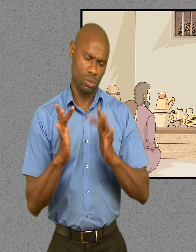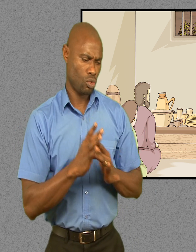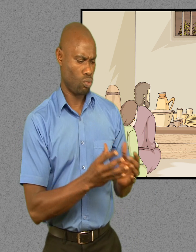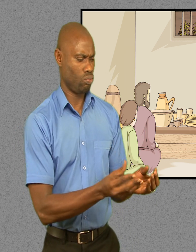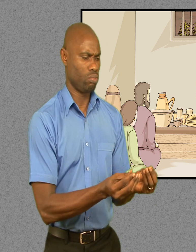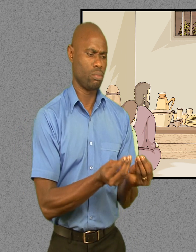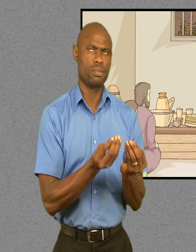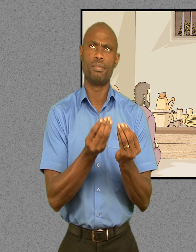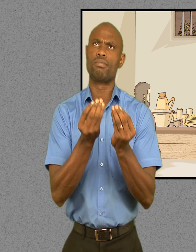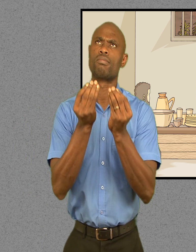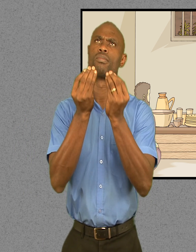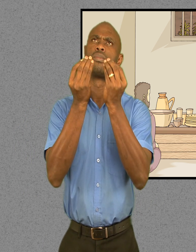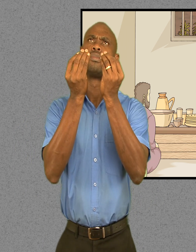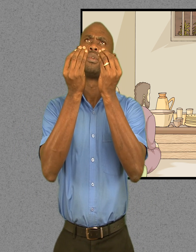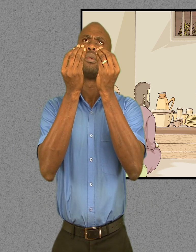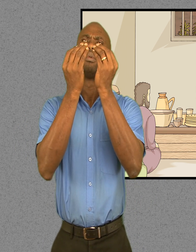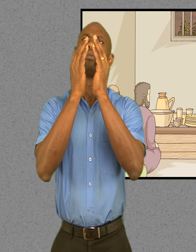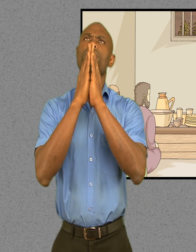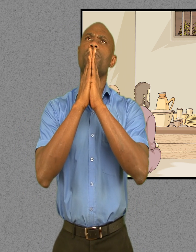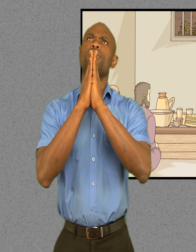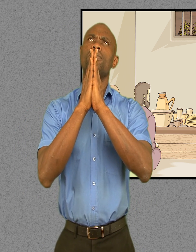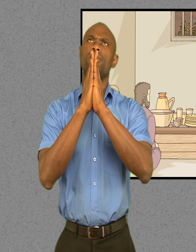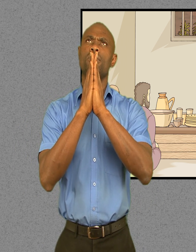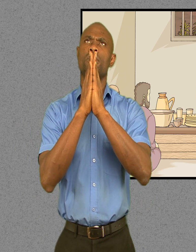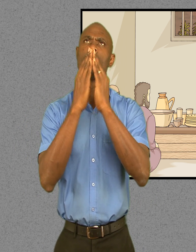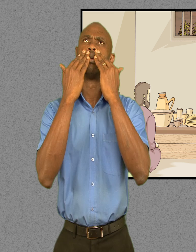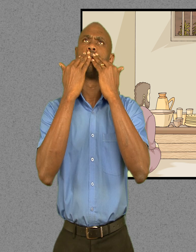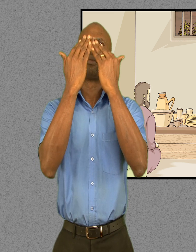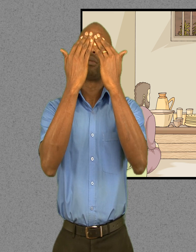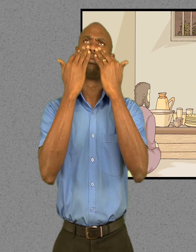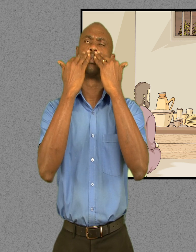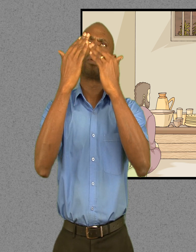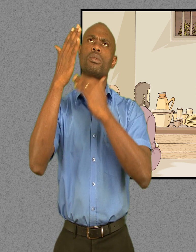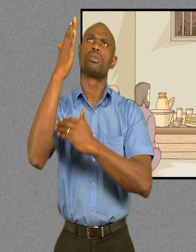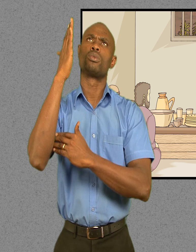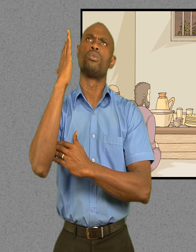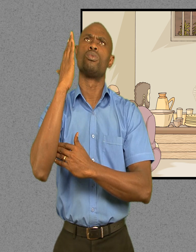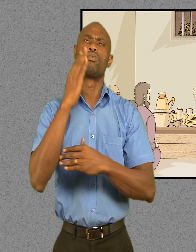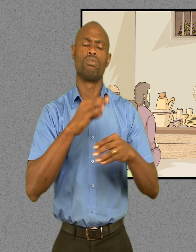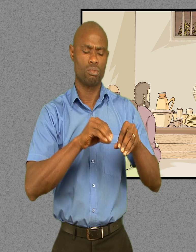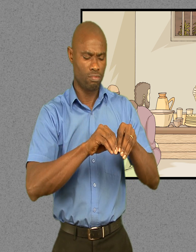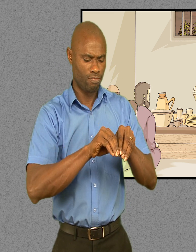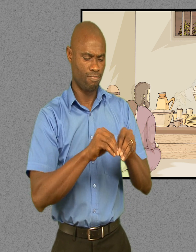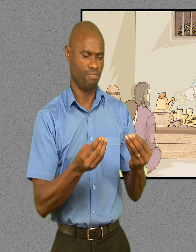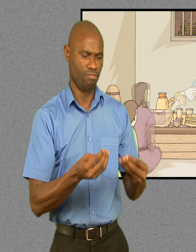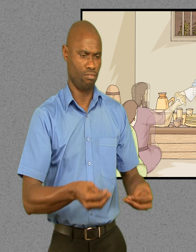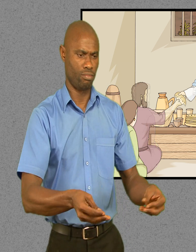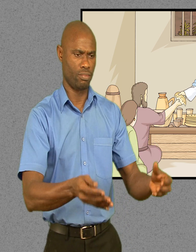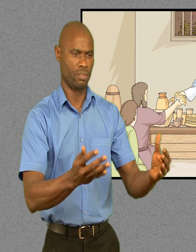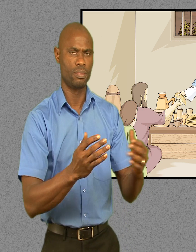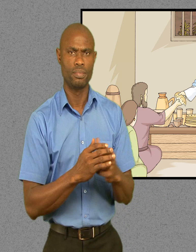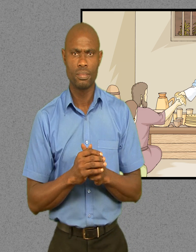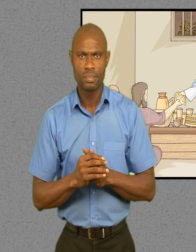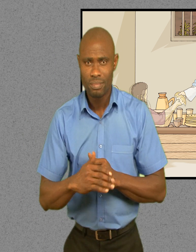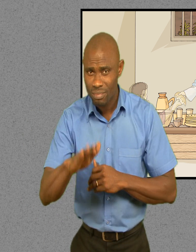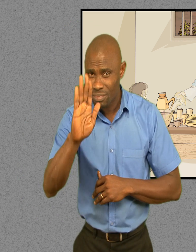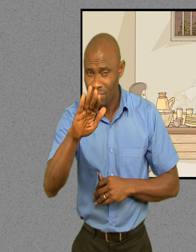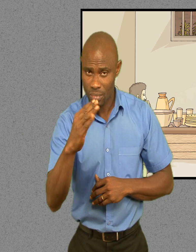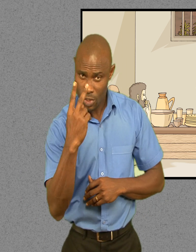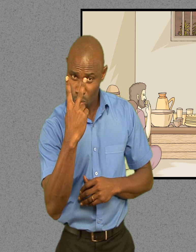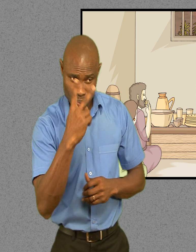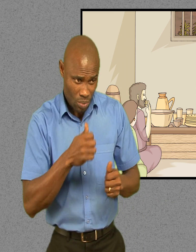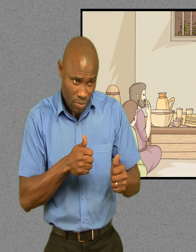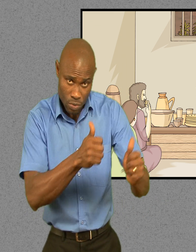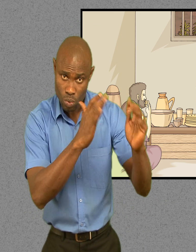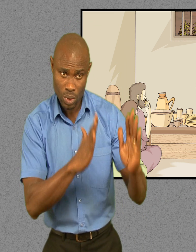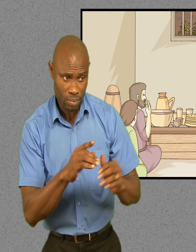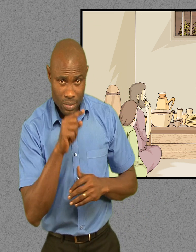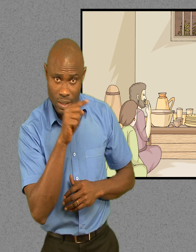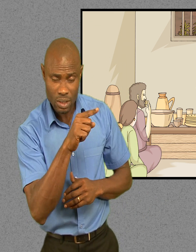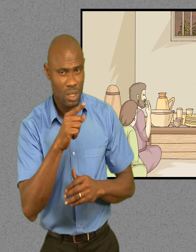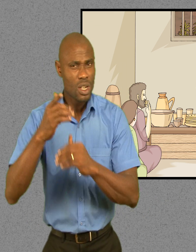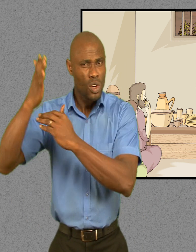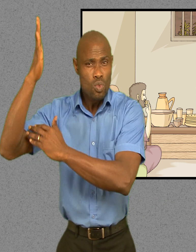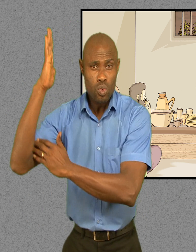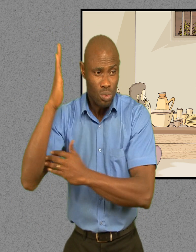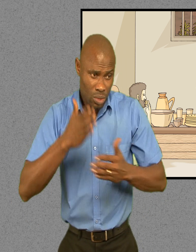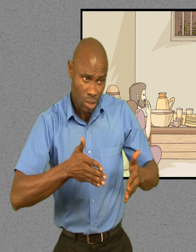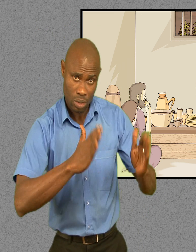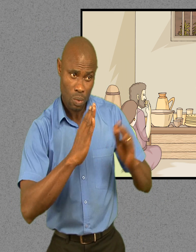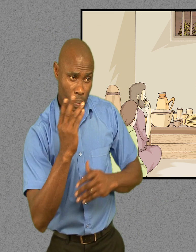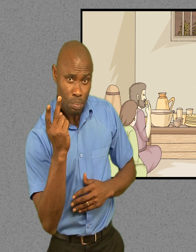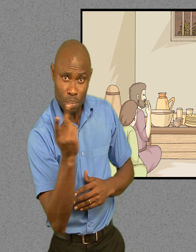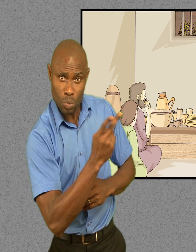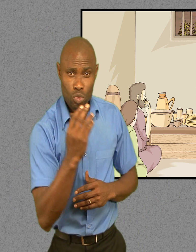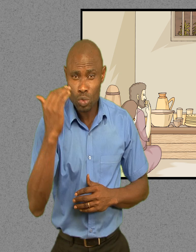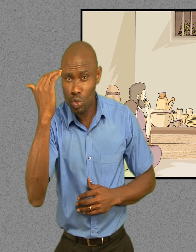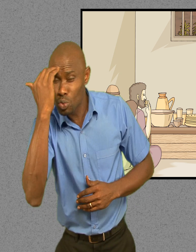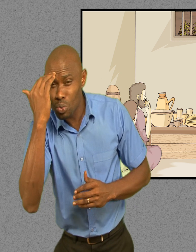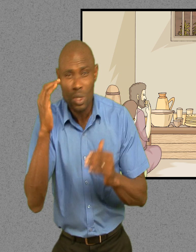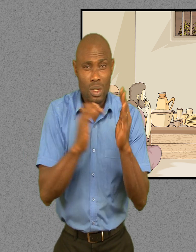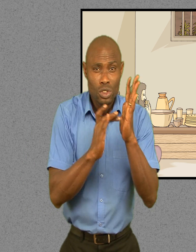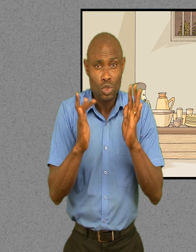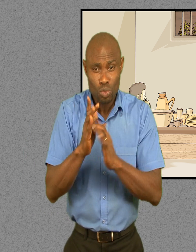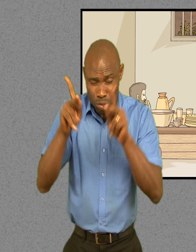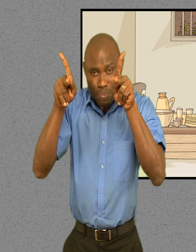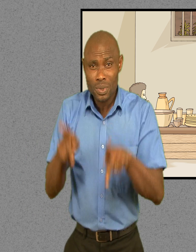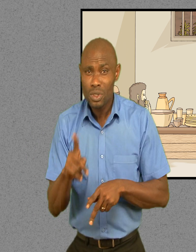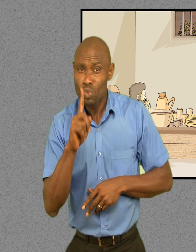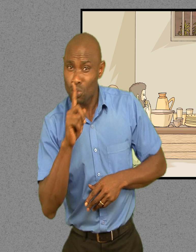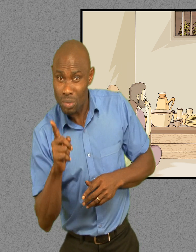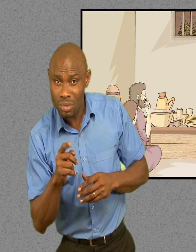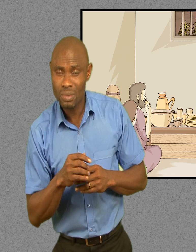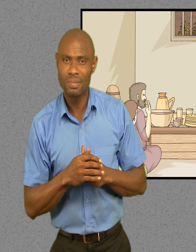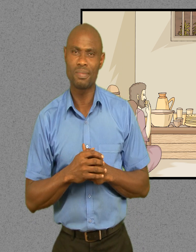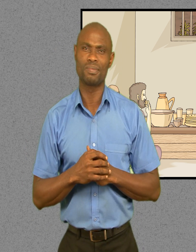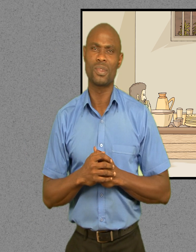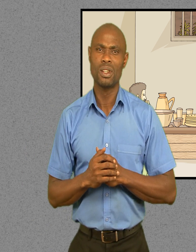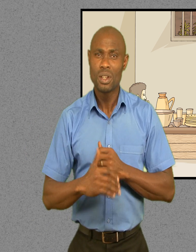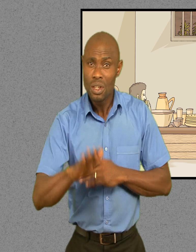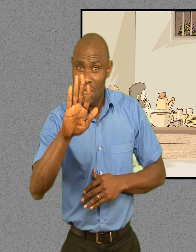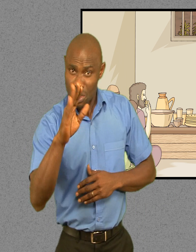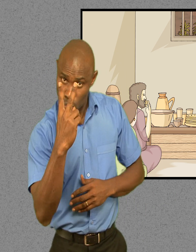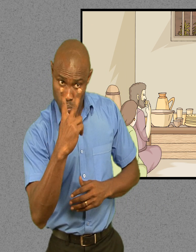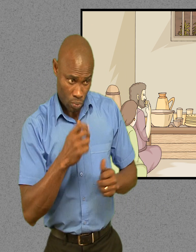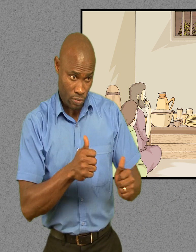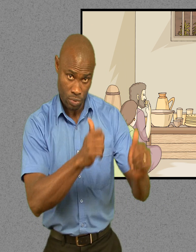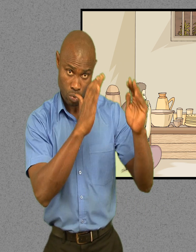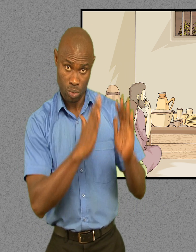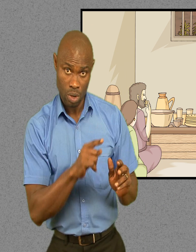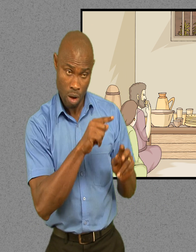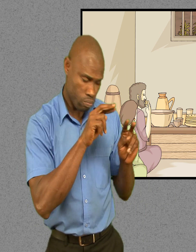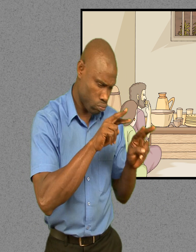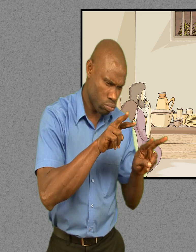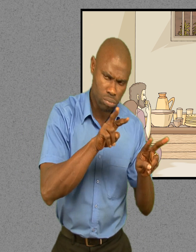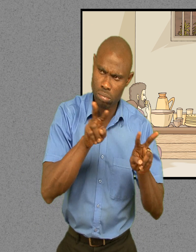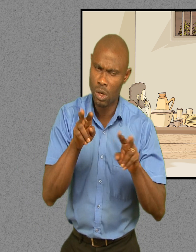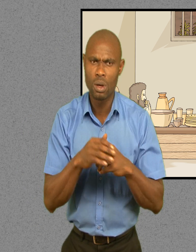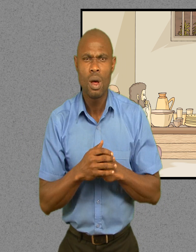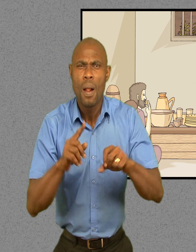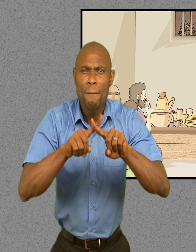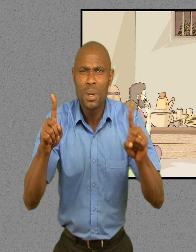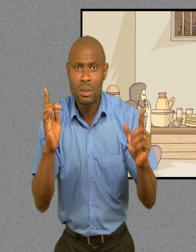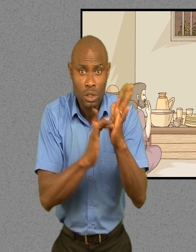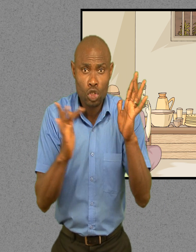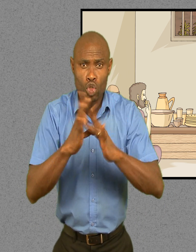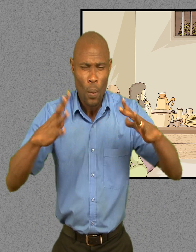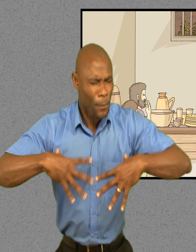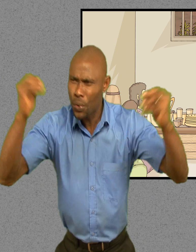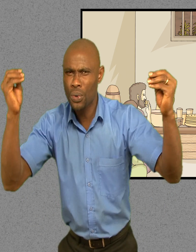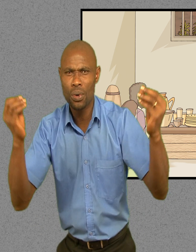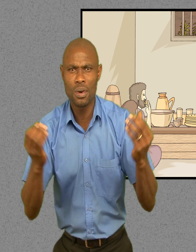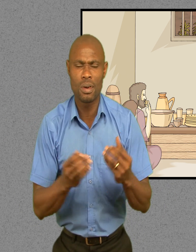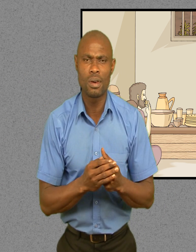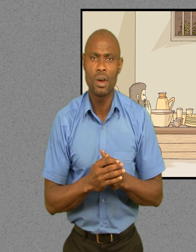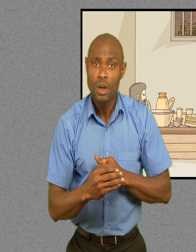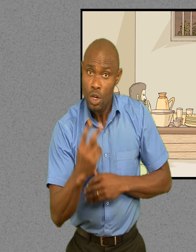Then their eyes were opened and they recognized Jesus—and He disappeared from their sight.